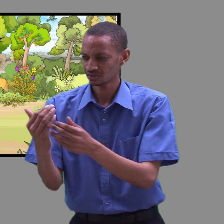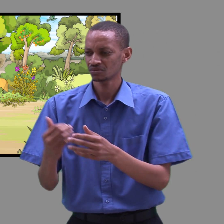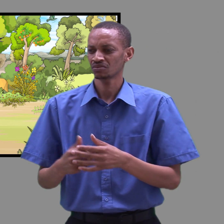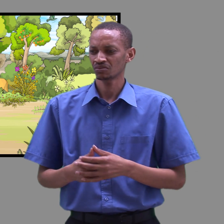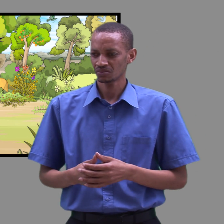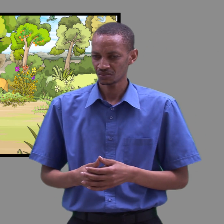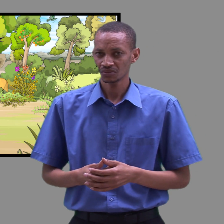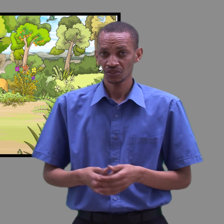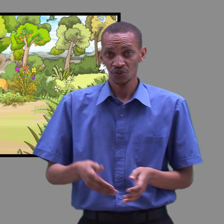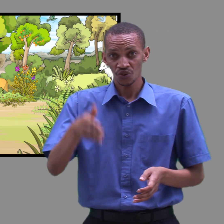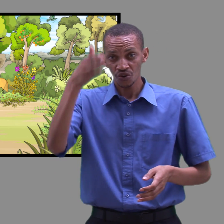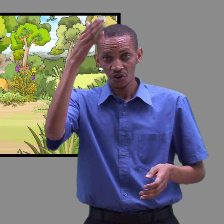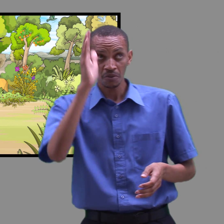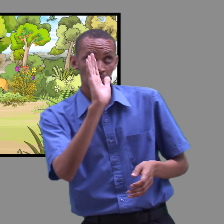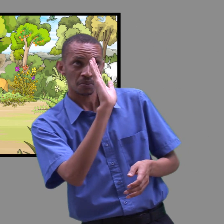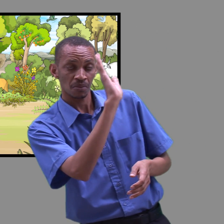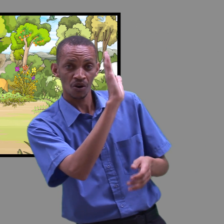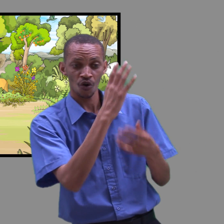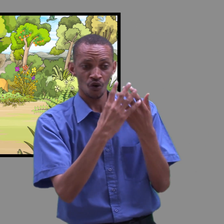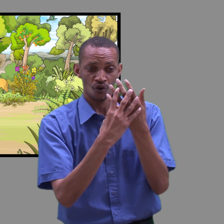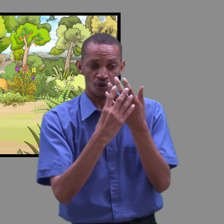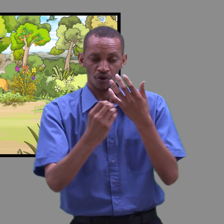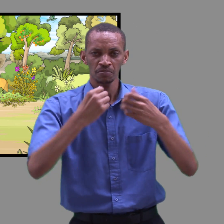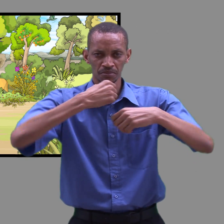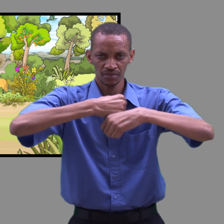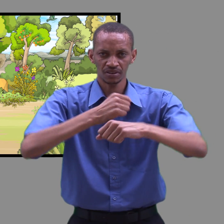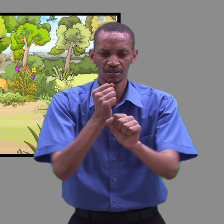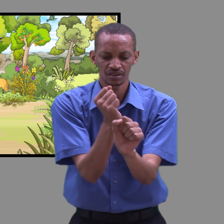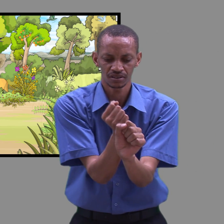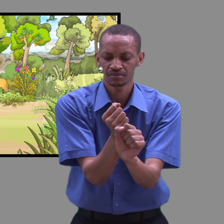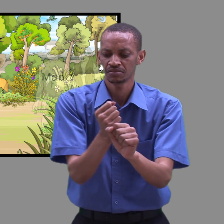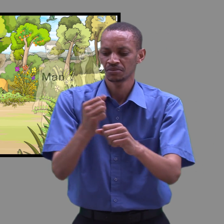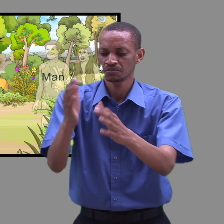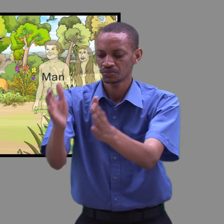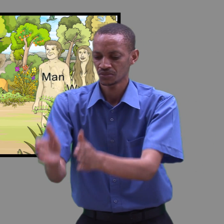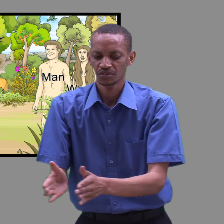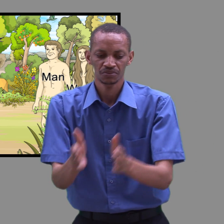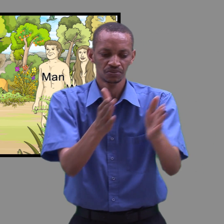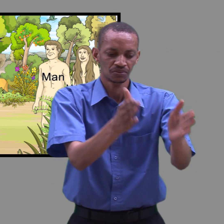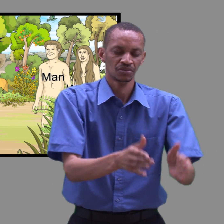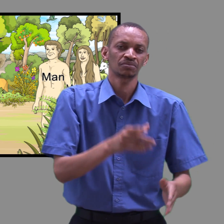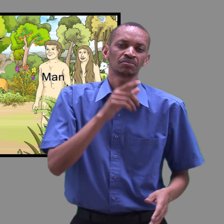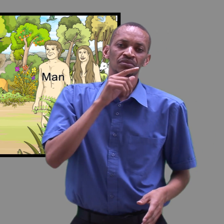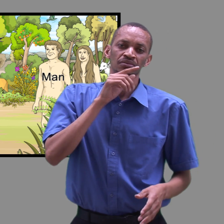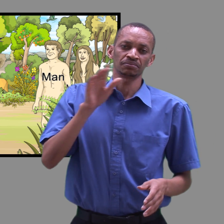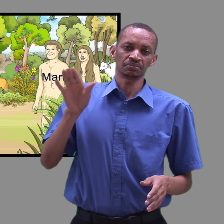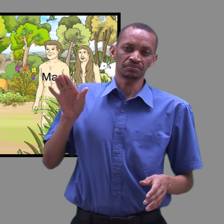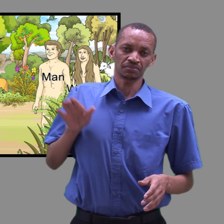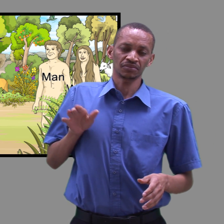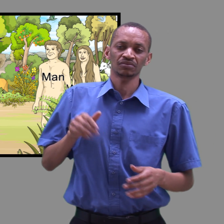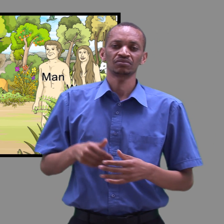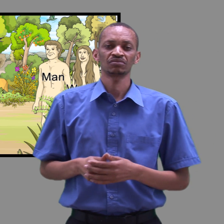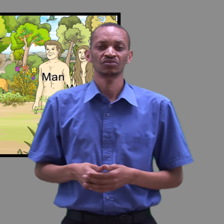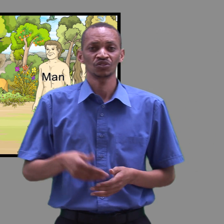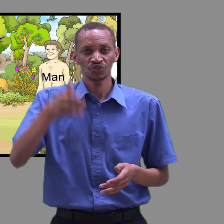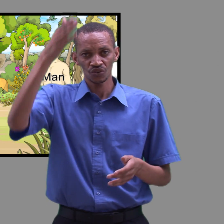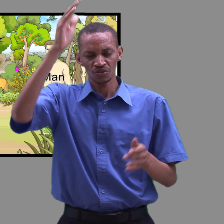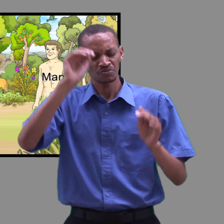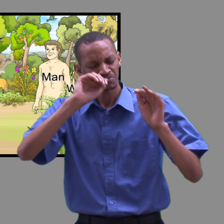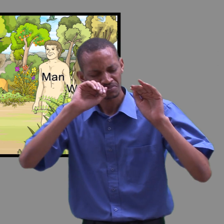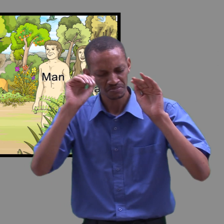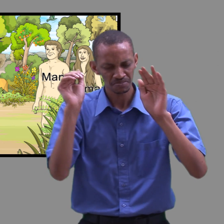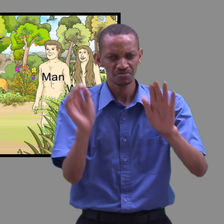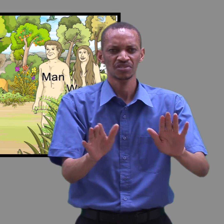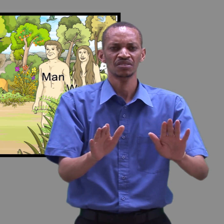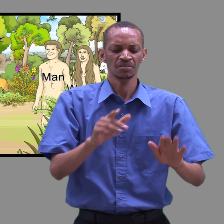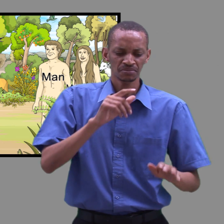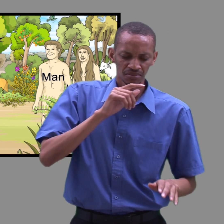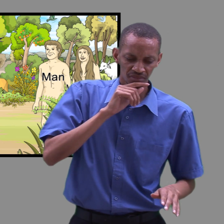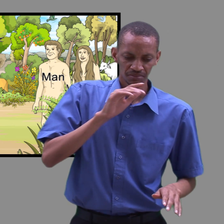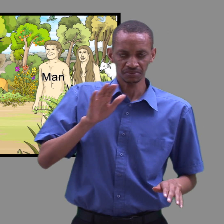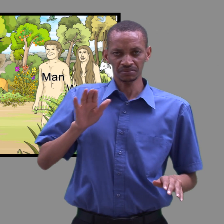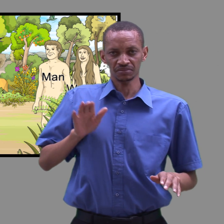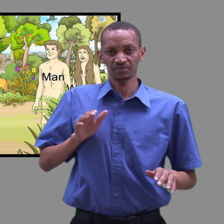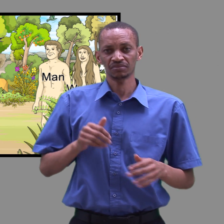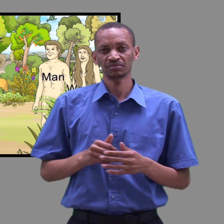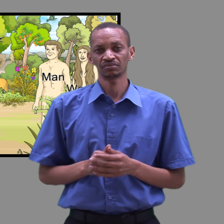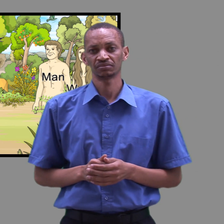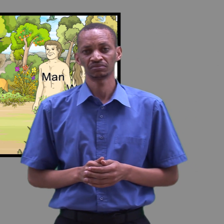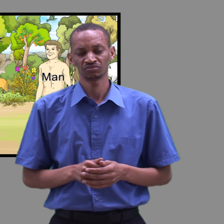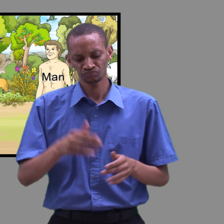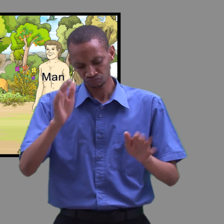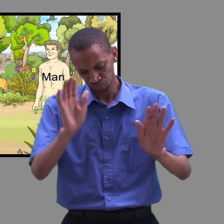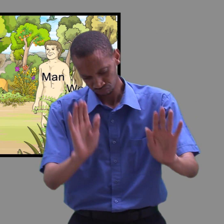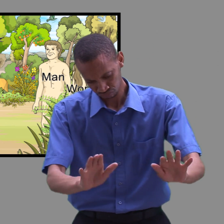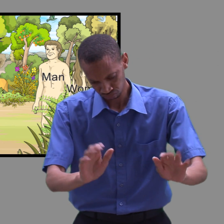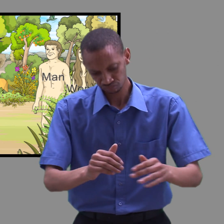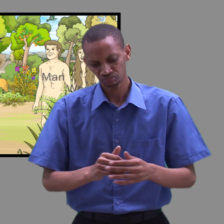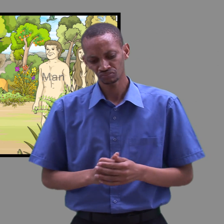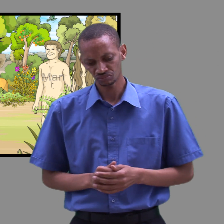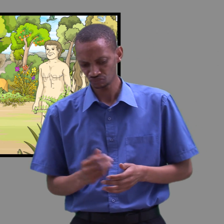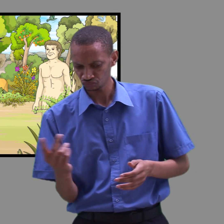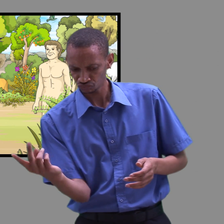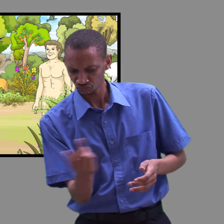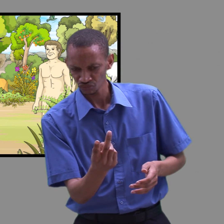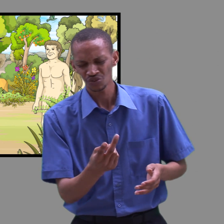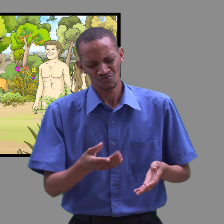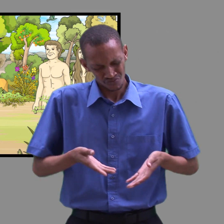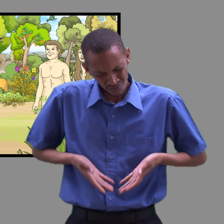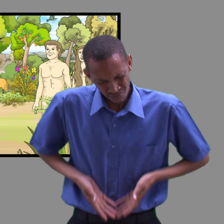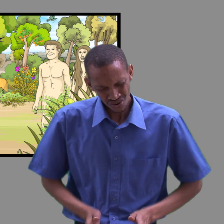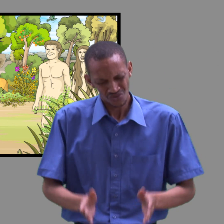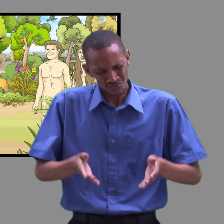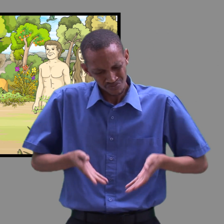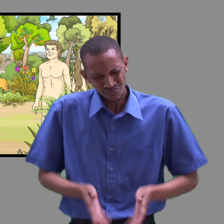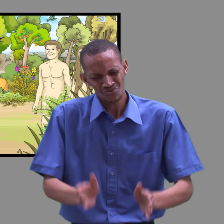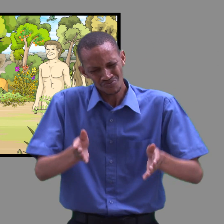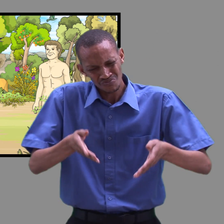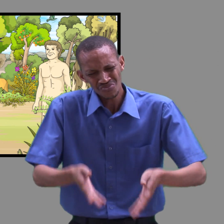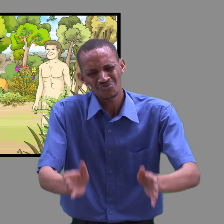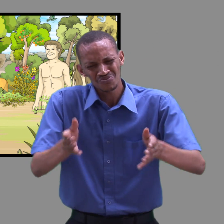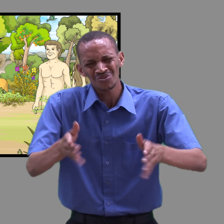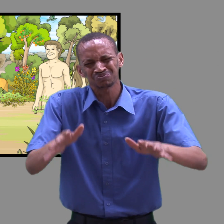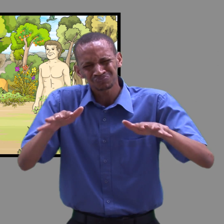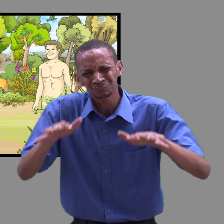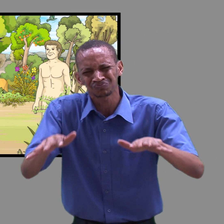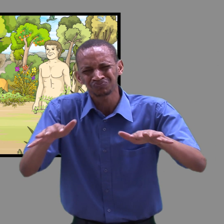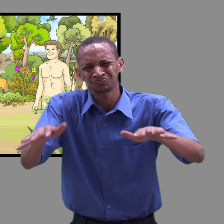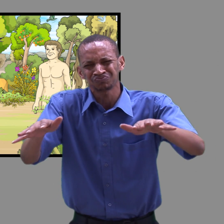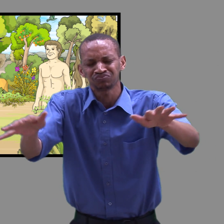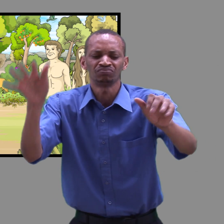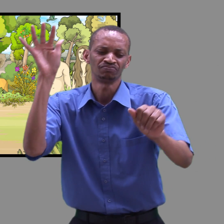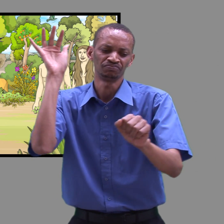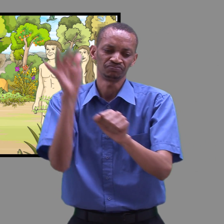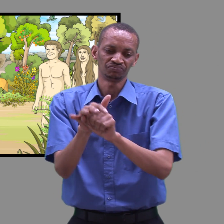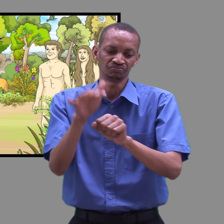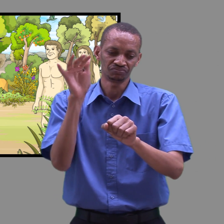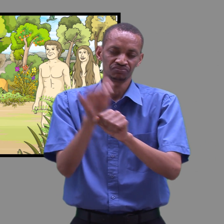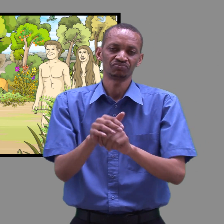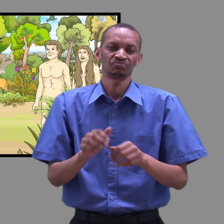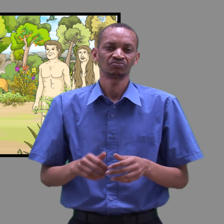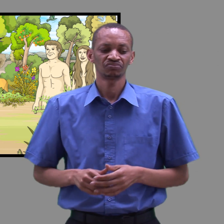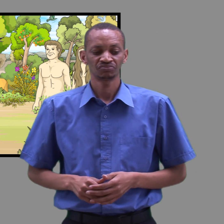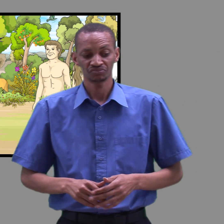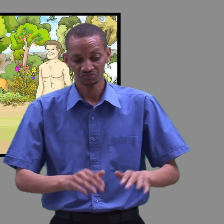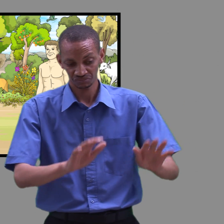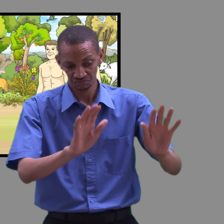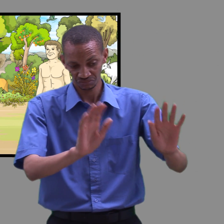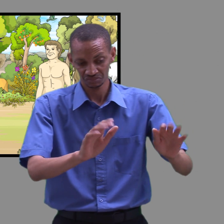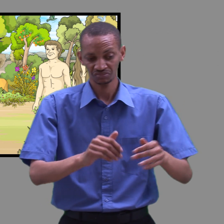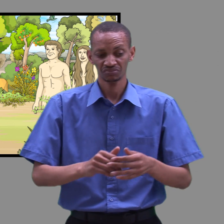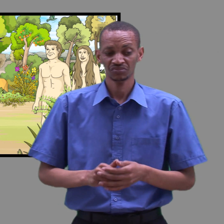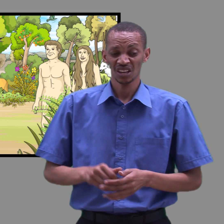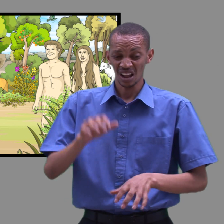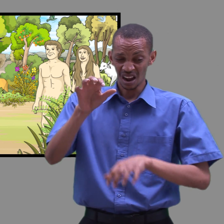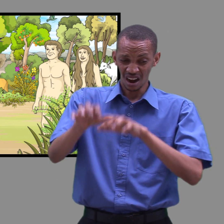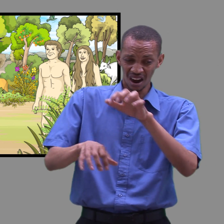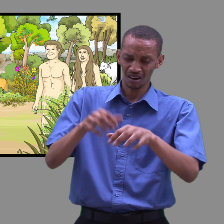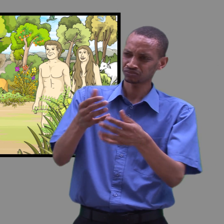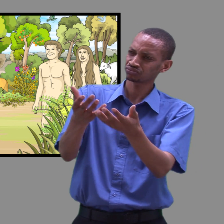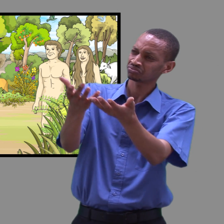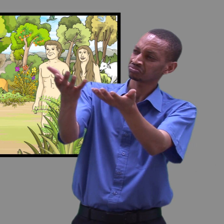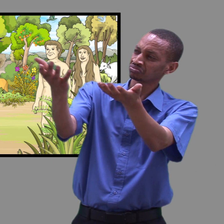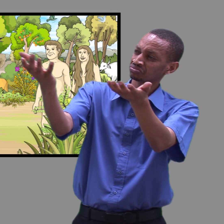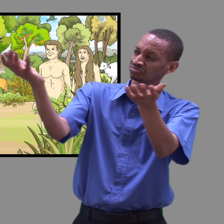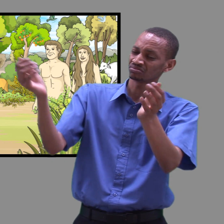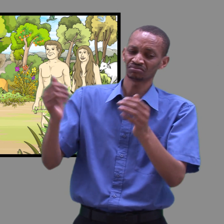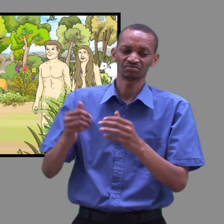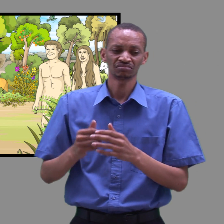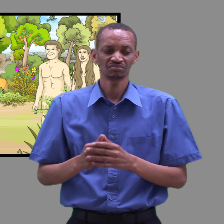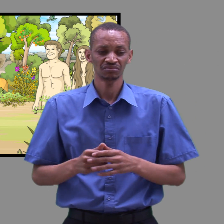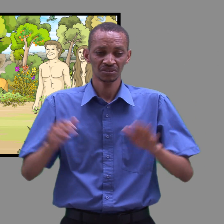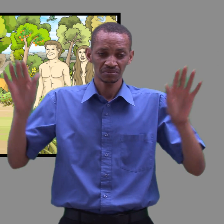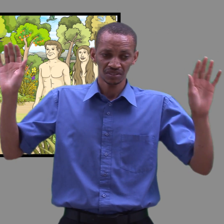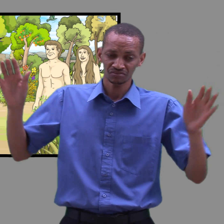So God created man in His own image; in the image of God He created him; male and female He created them. God blessed them and said to them, “Be fruitful and multiply, and fill the earth and subdue it;